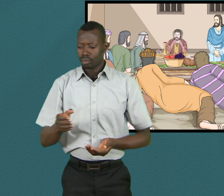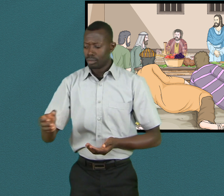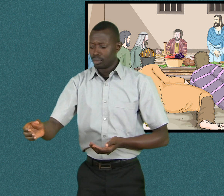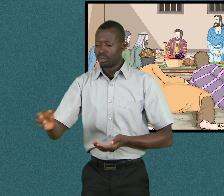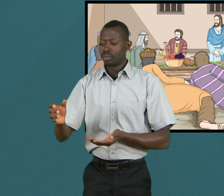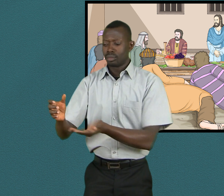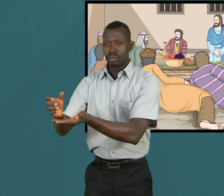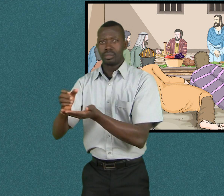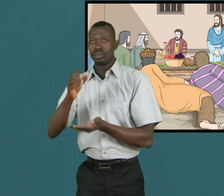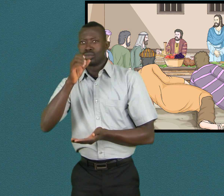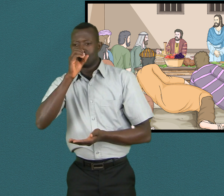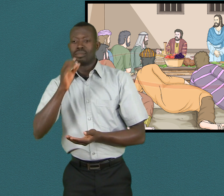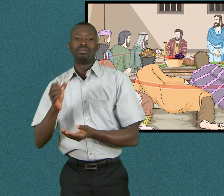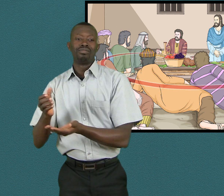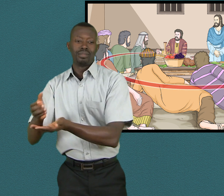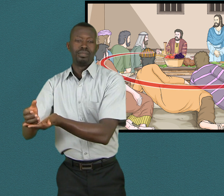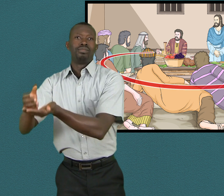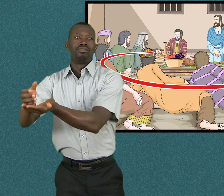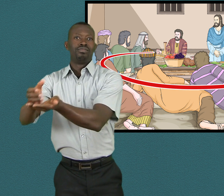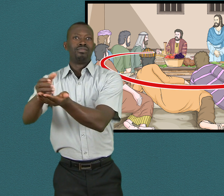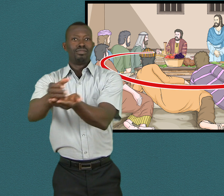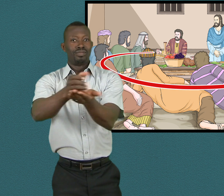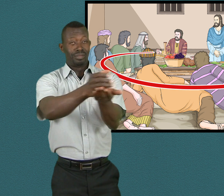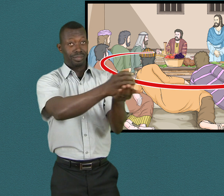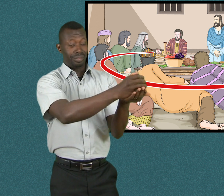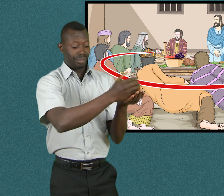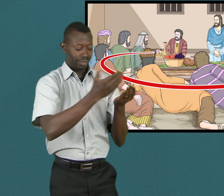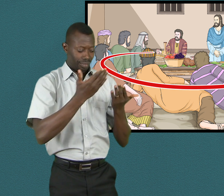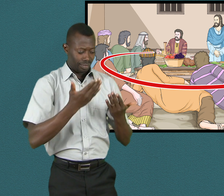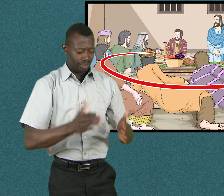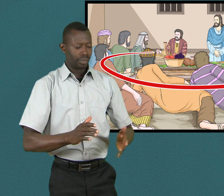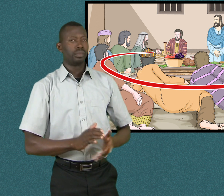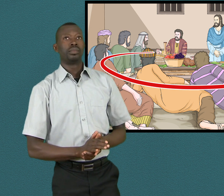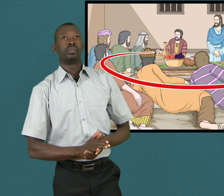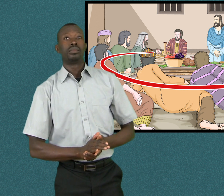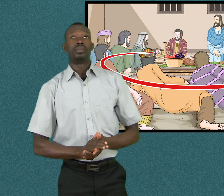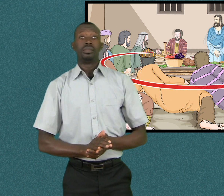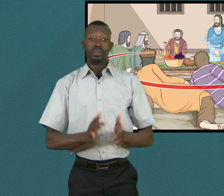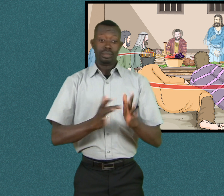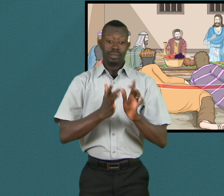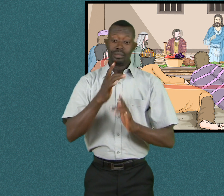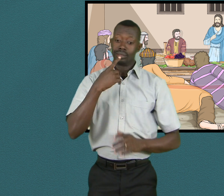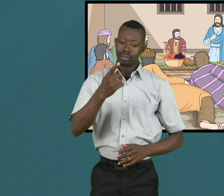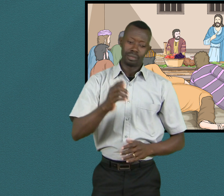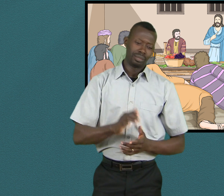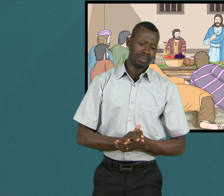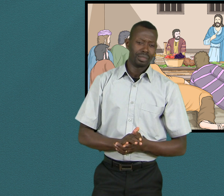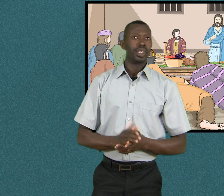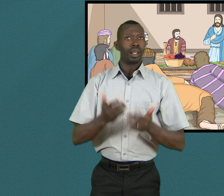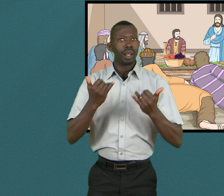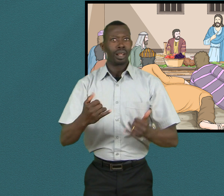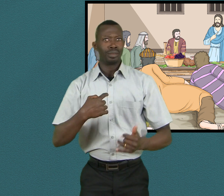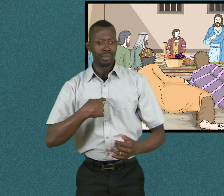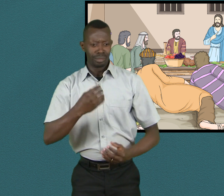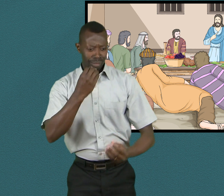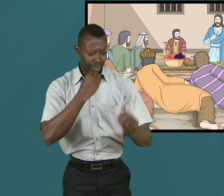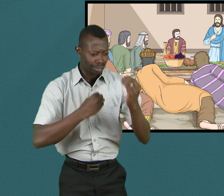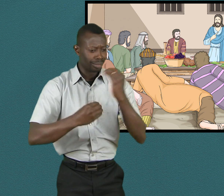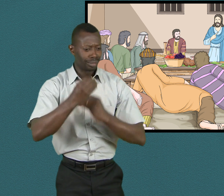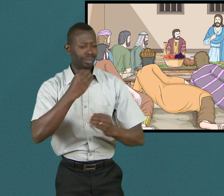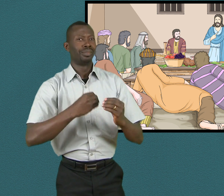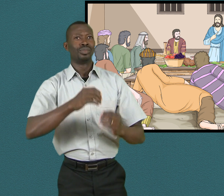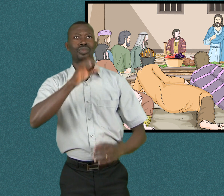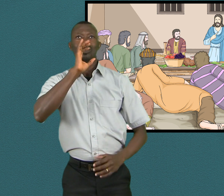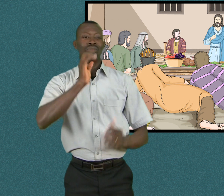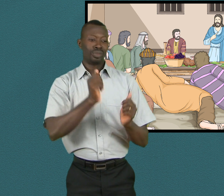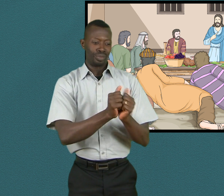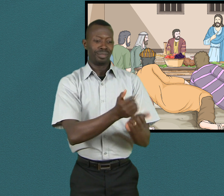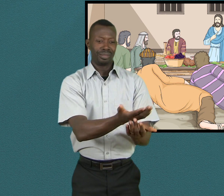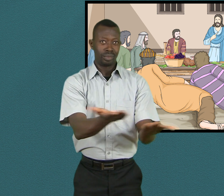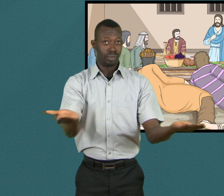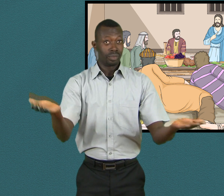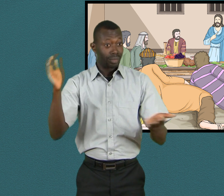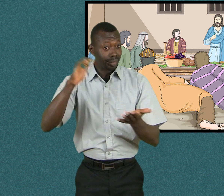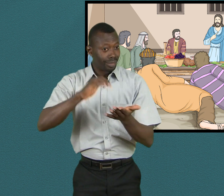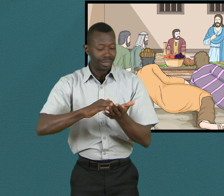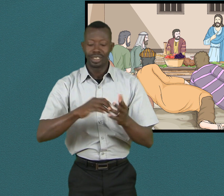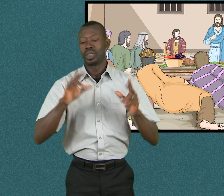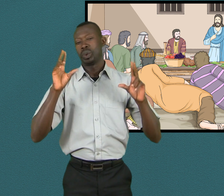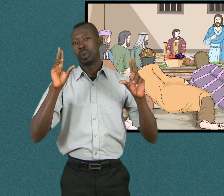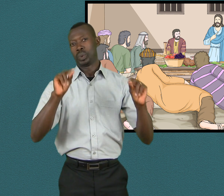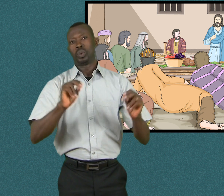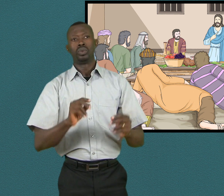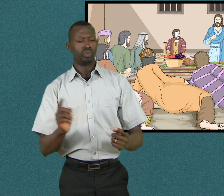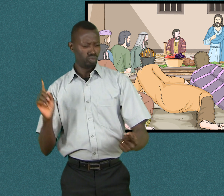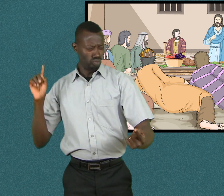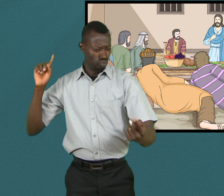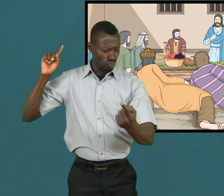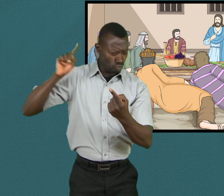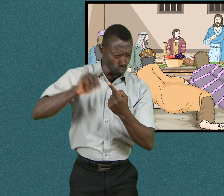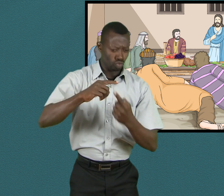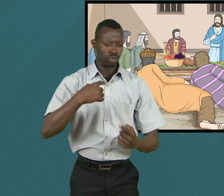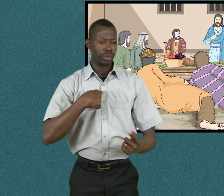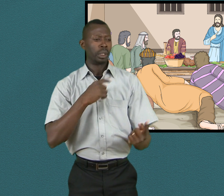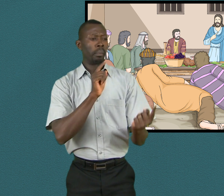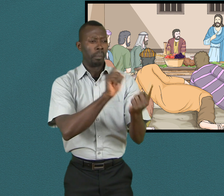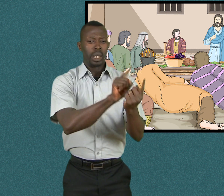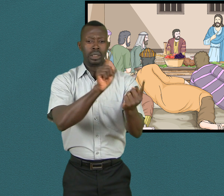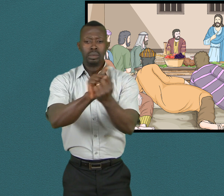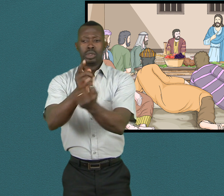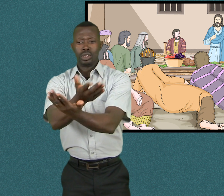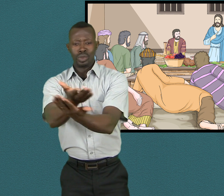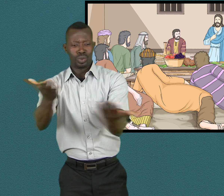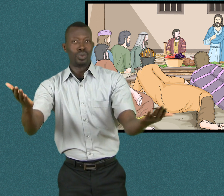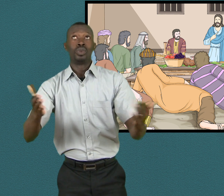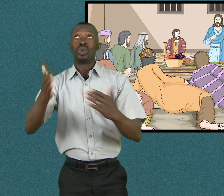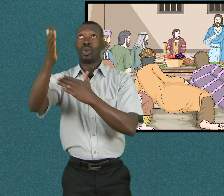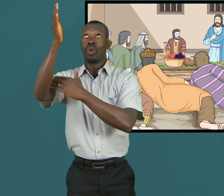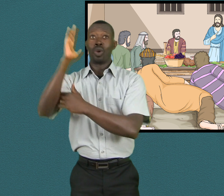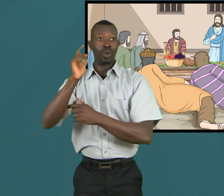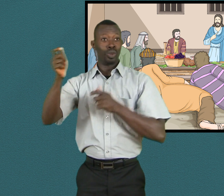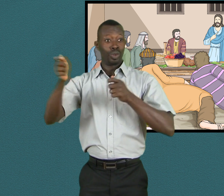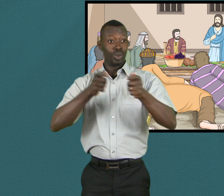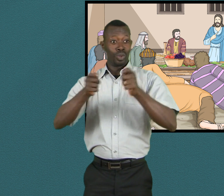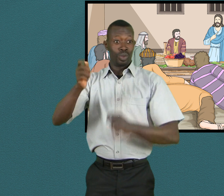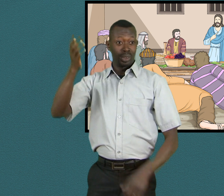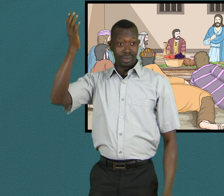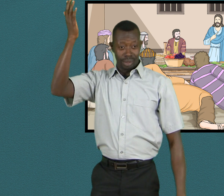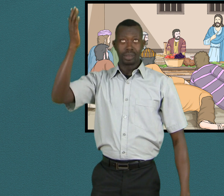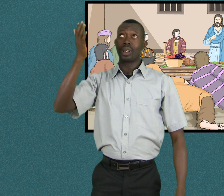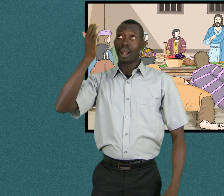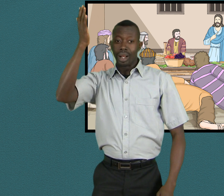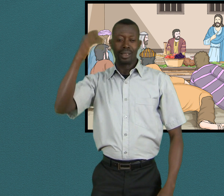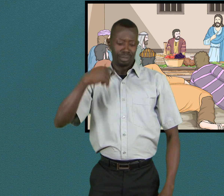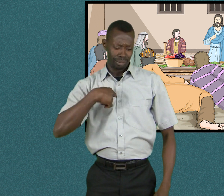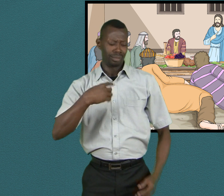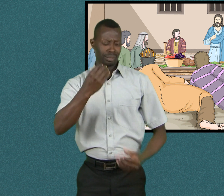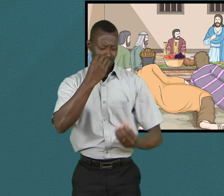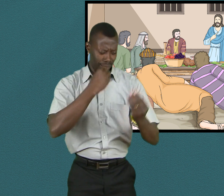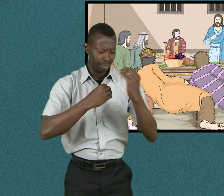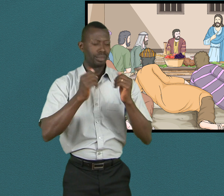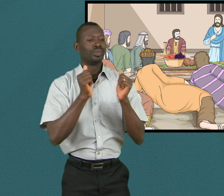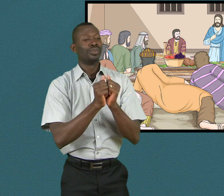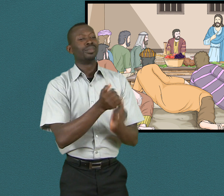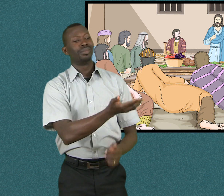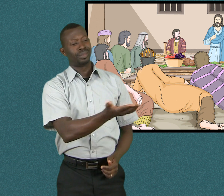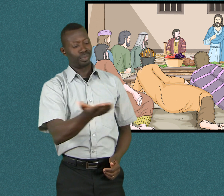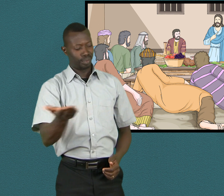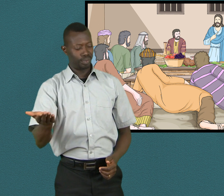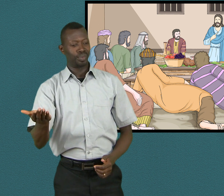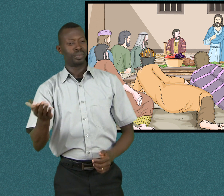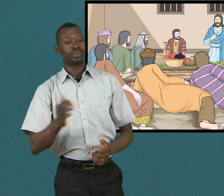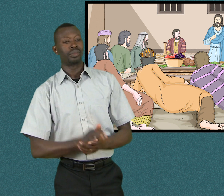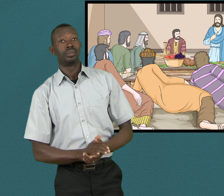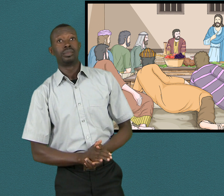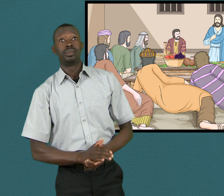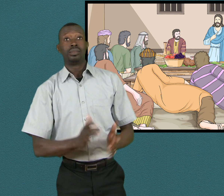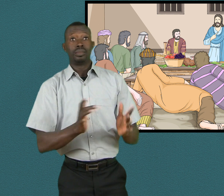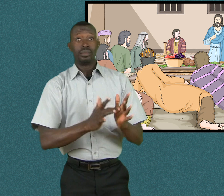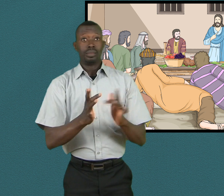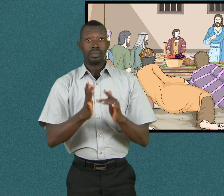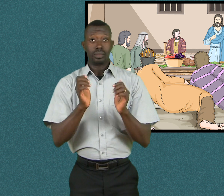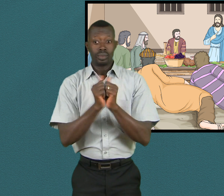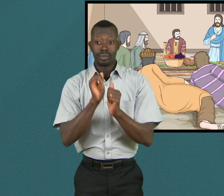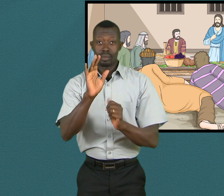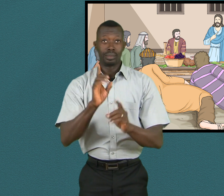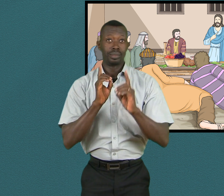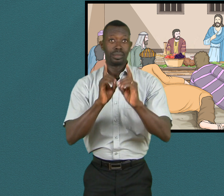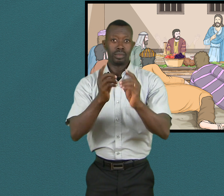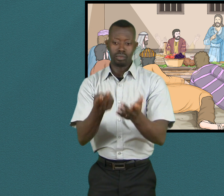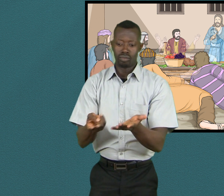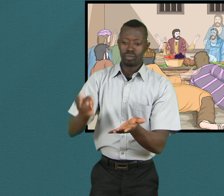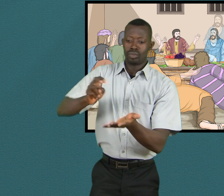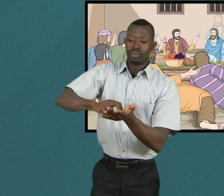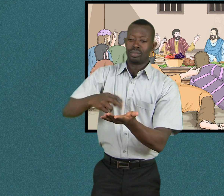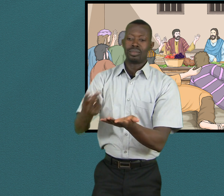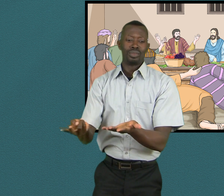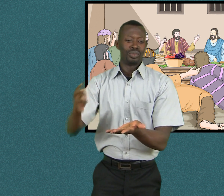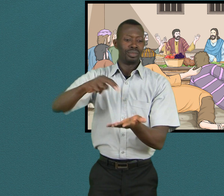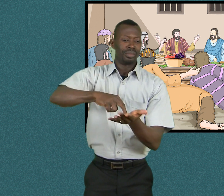I tell you, I will not drink of this fruit of the vine from now on until that day when I drink it anew with you in My Father’s kingdom.”